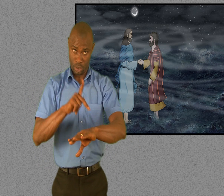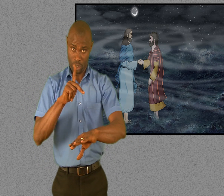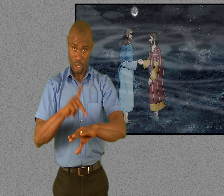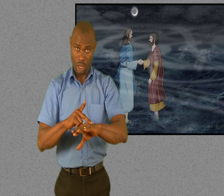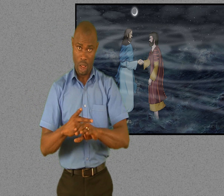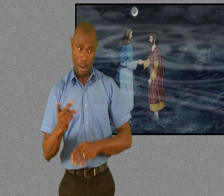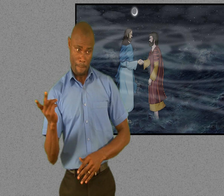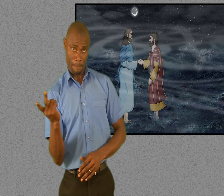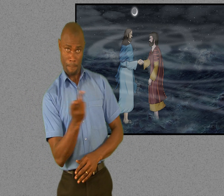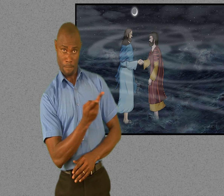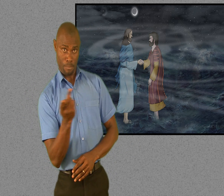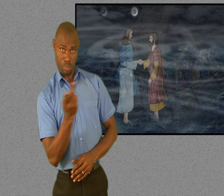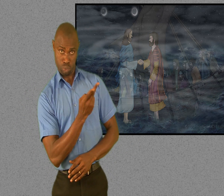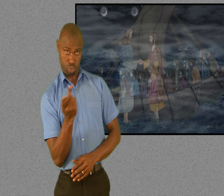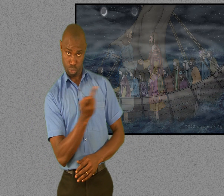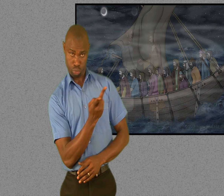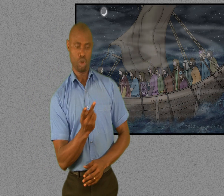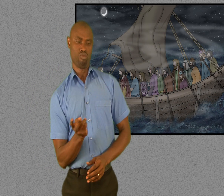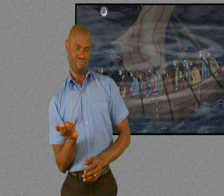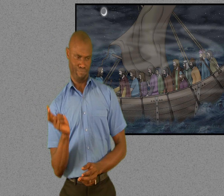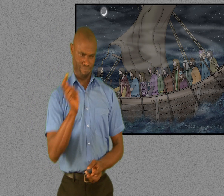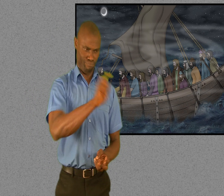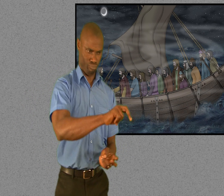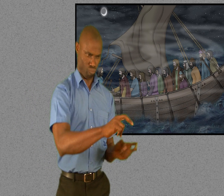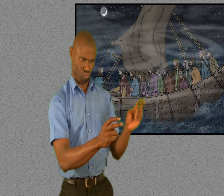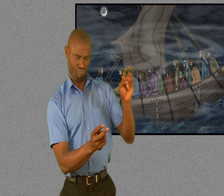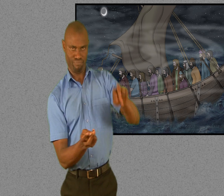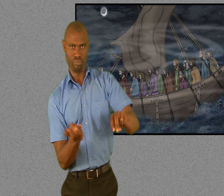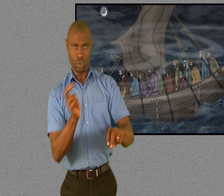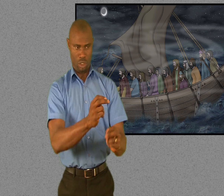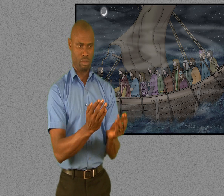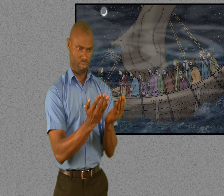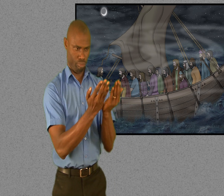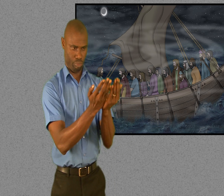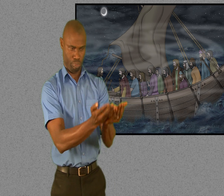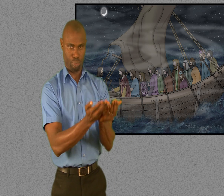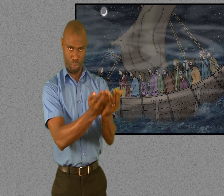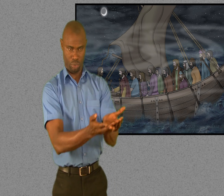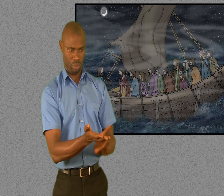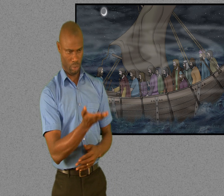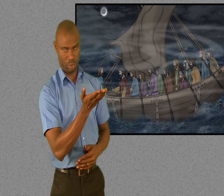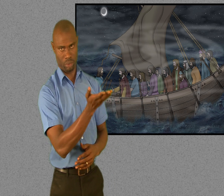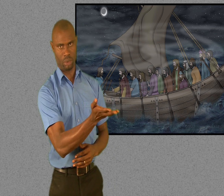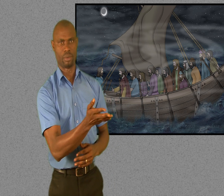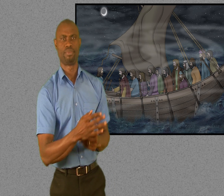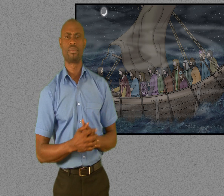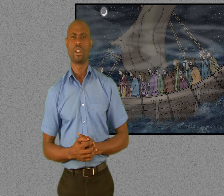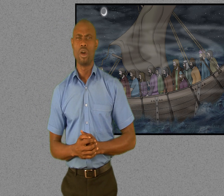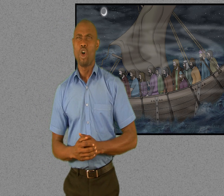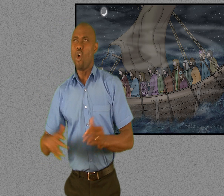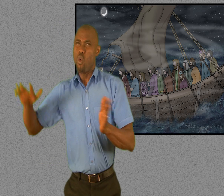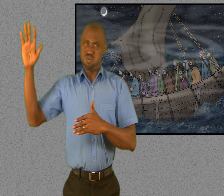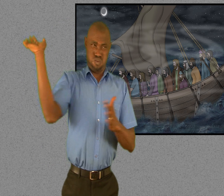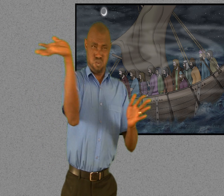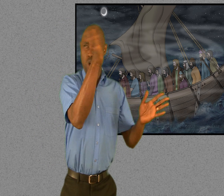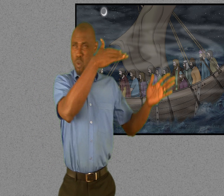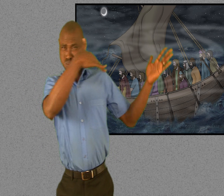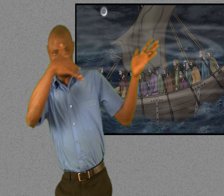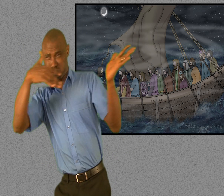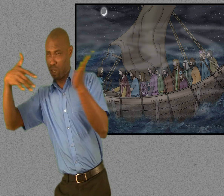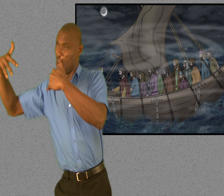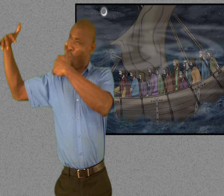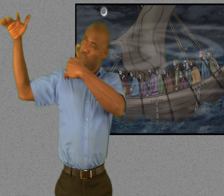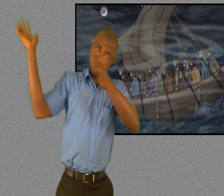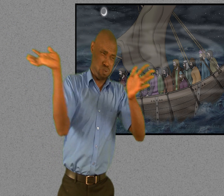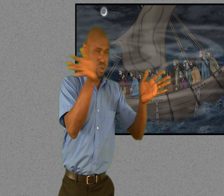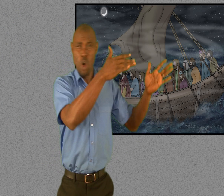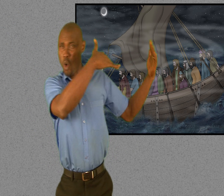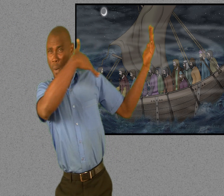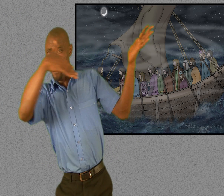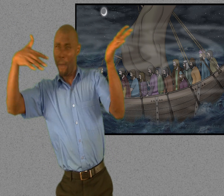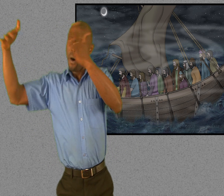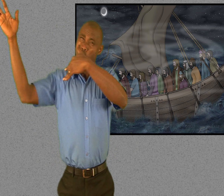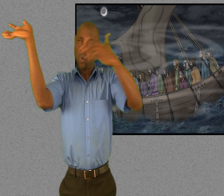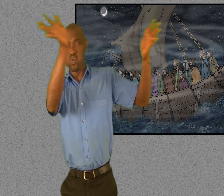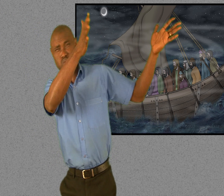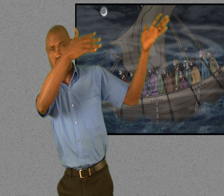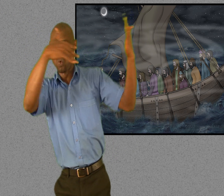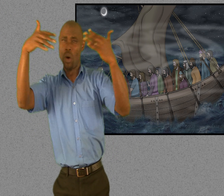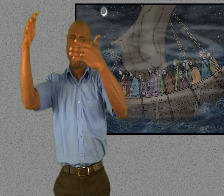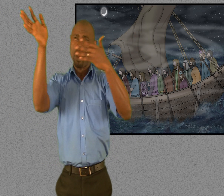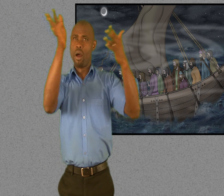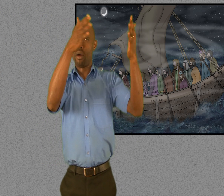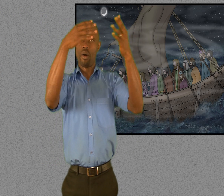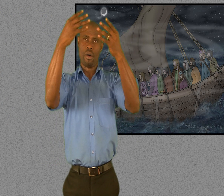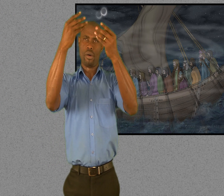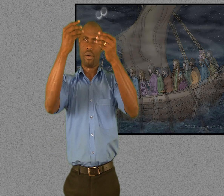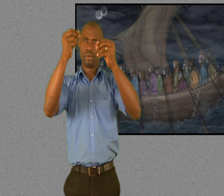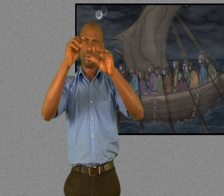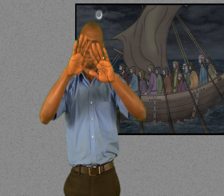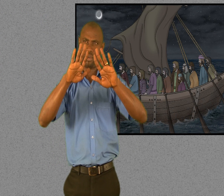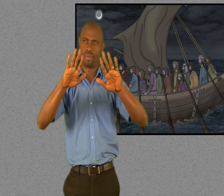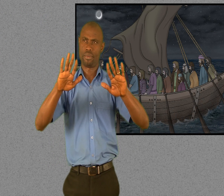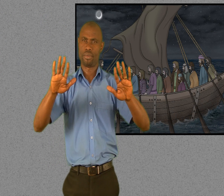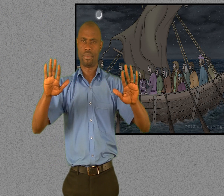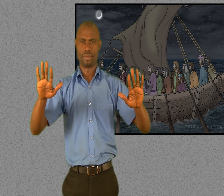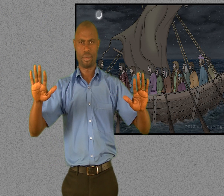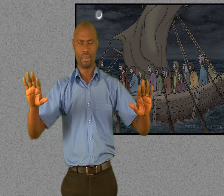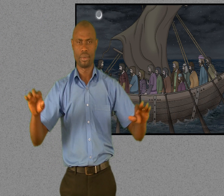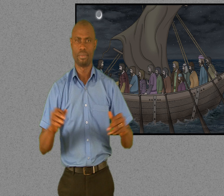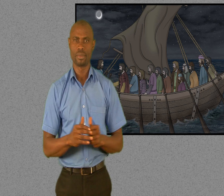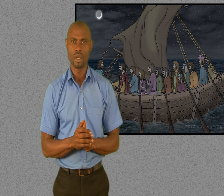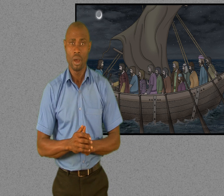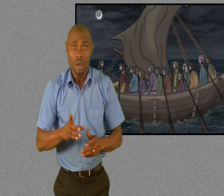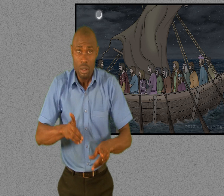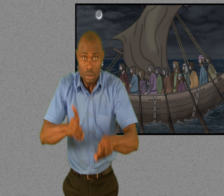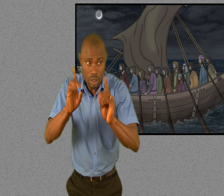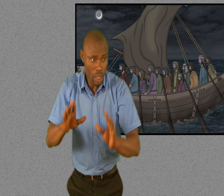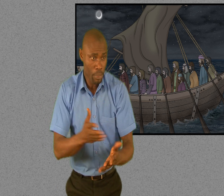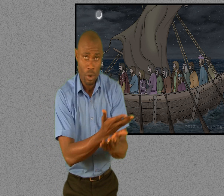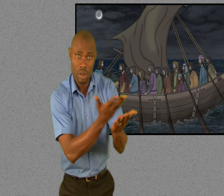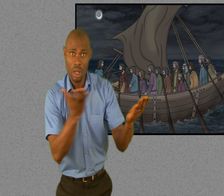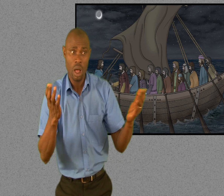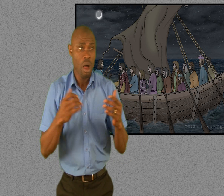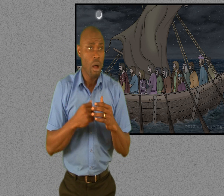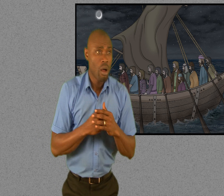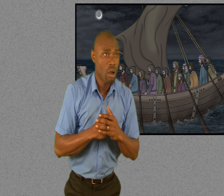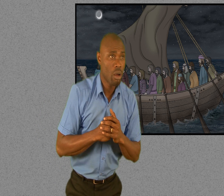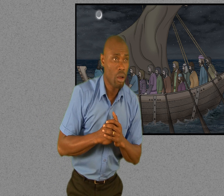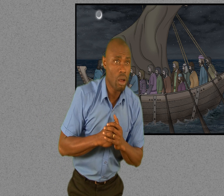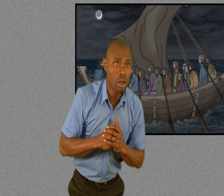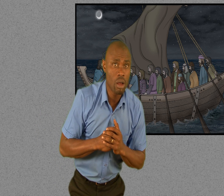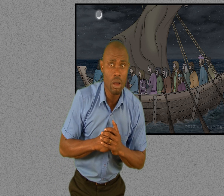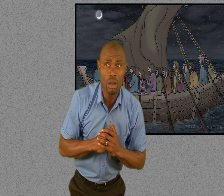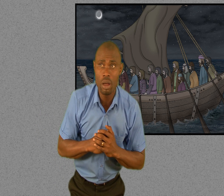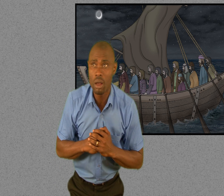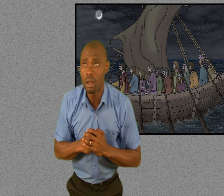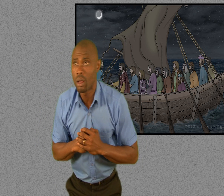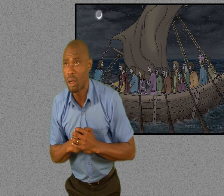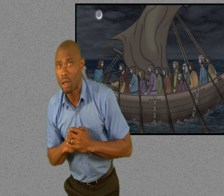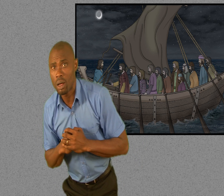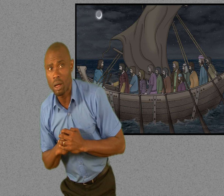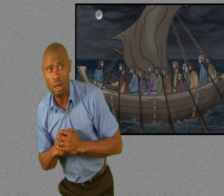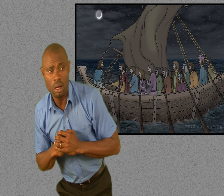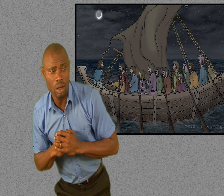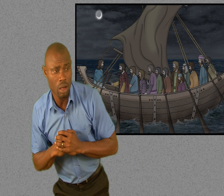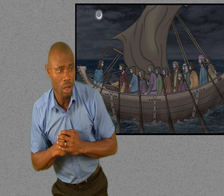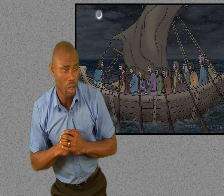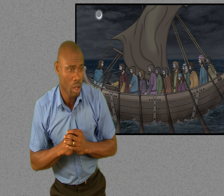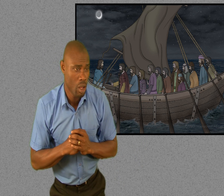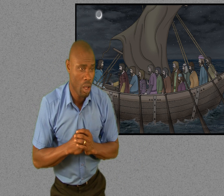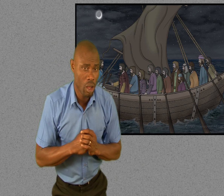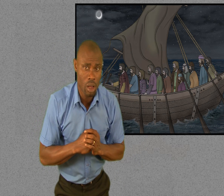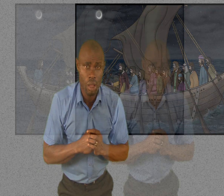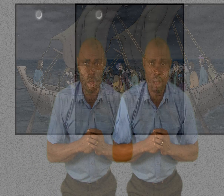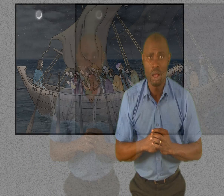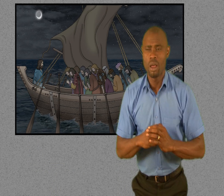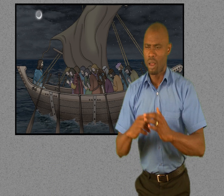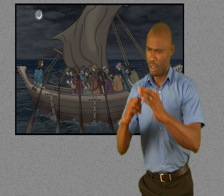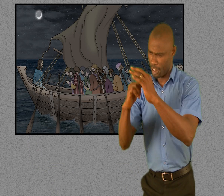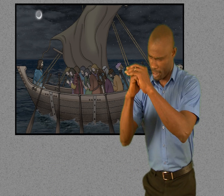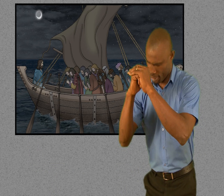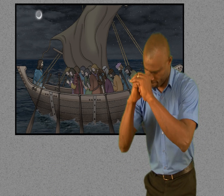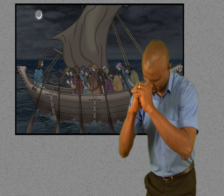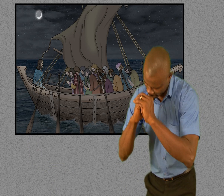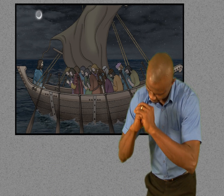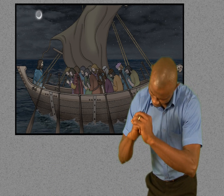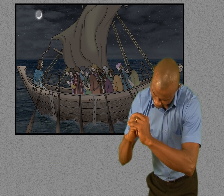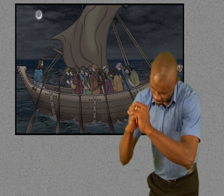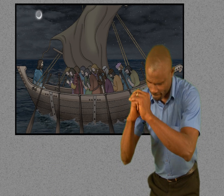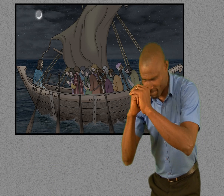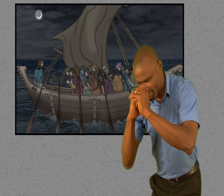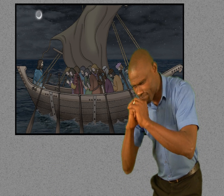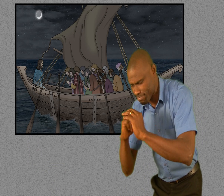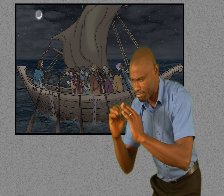And when they had climbed back into the boat, the wind died down.